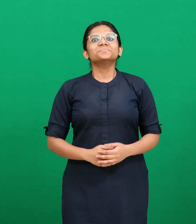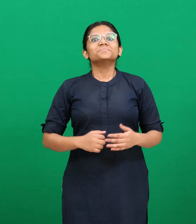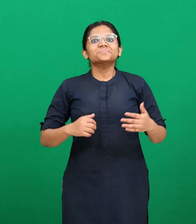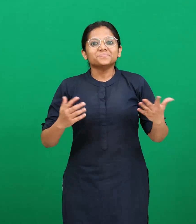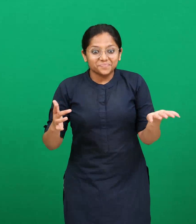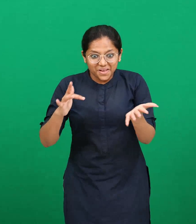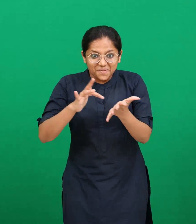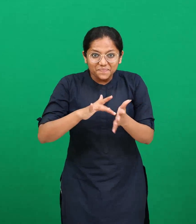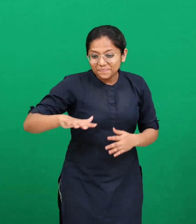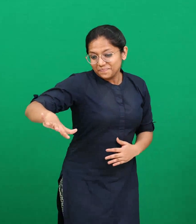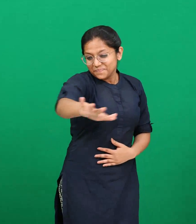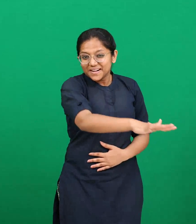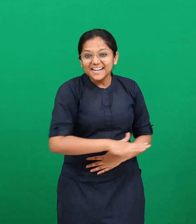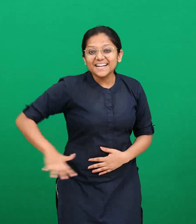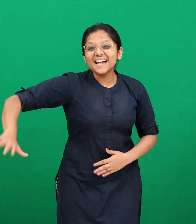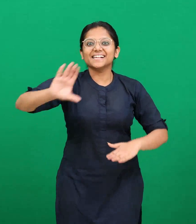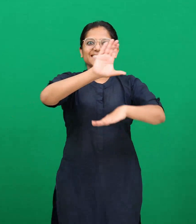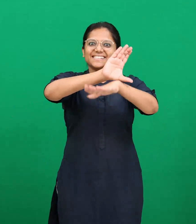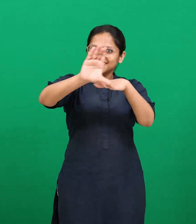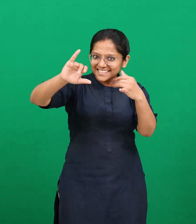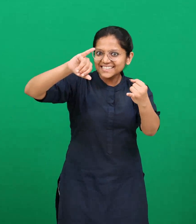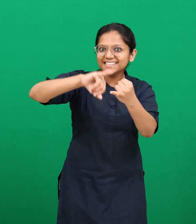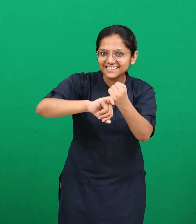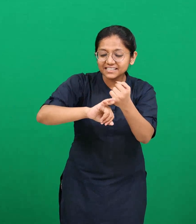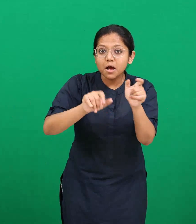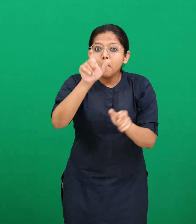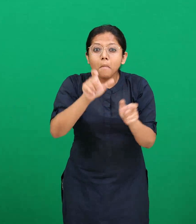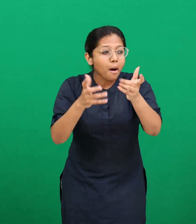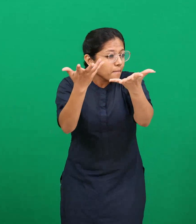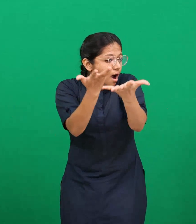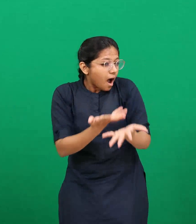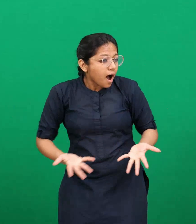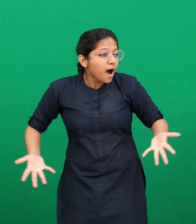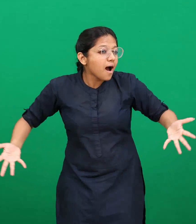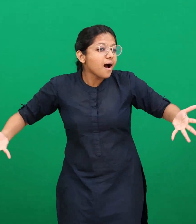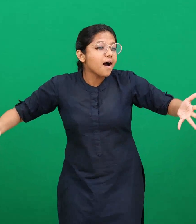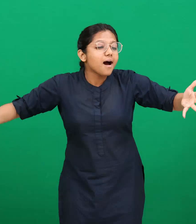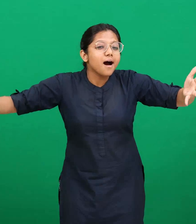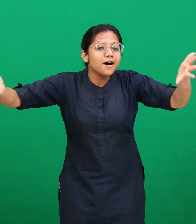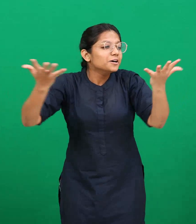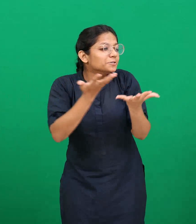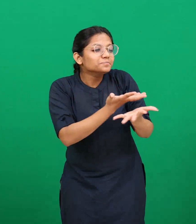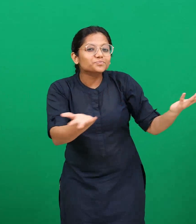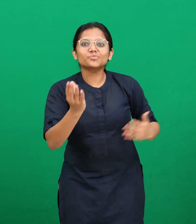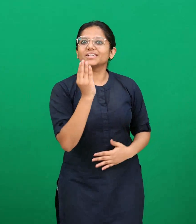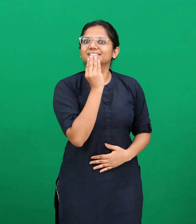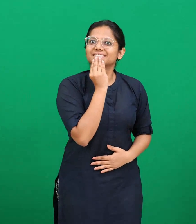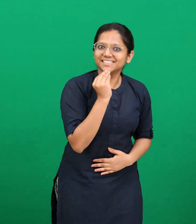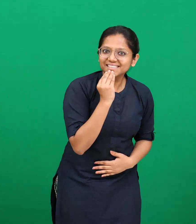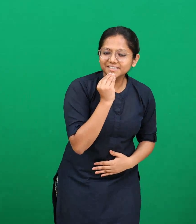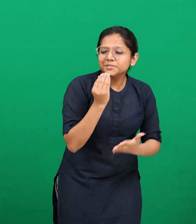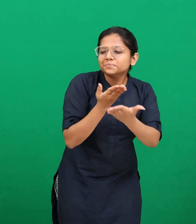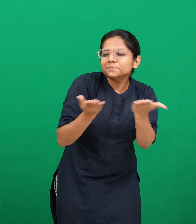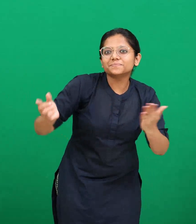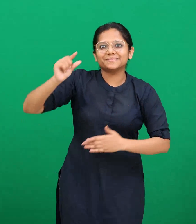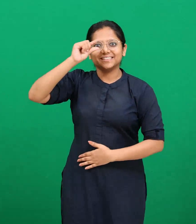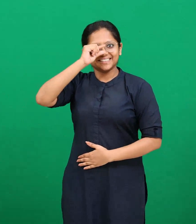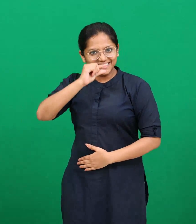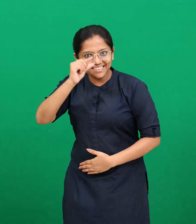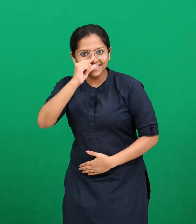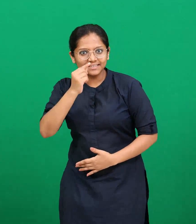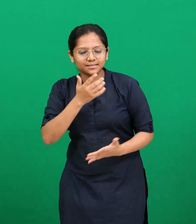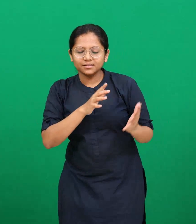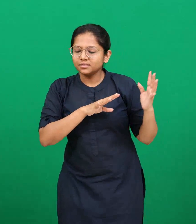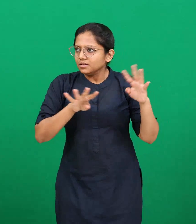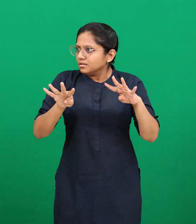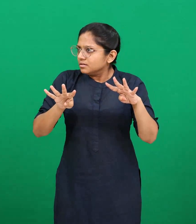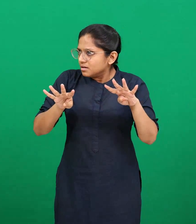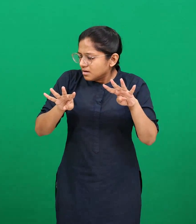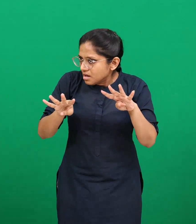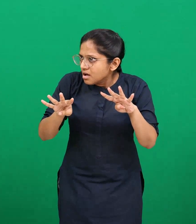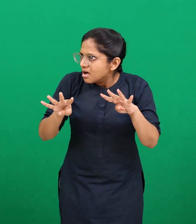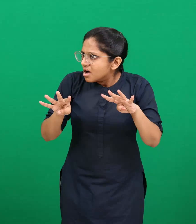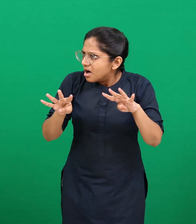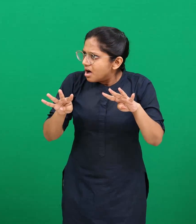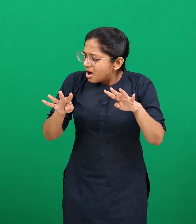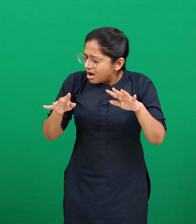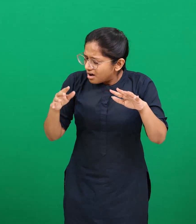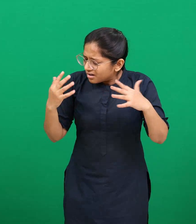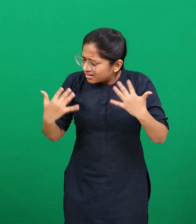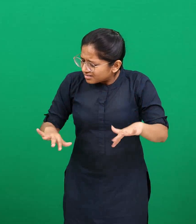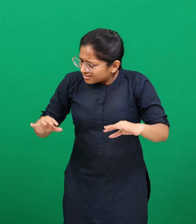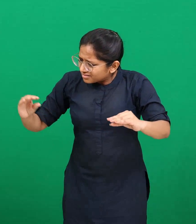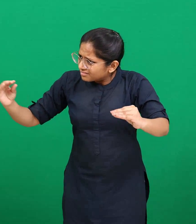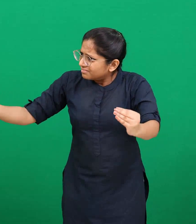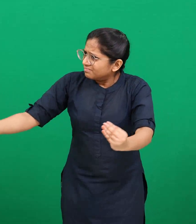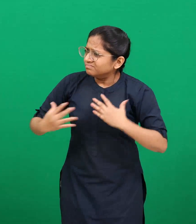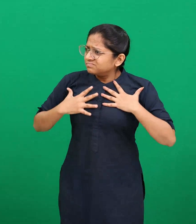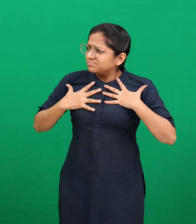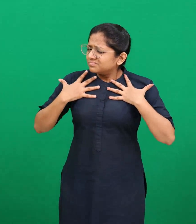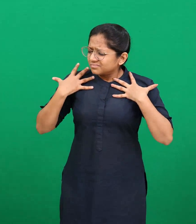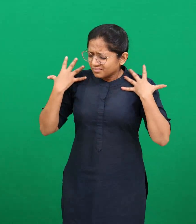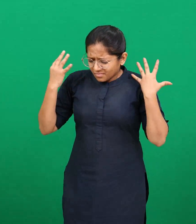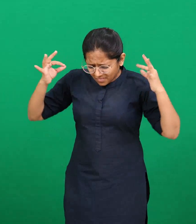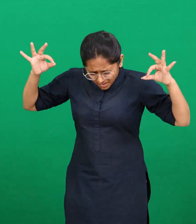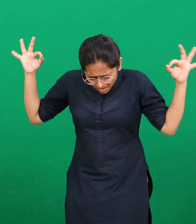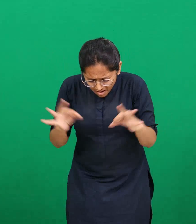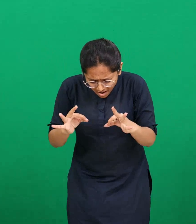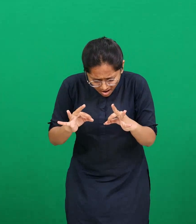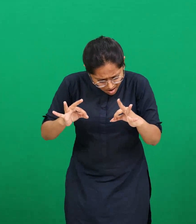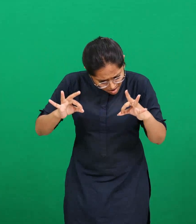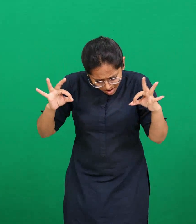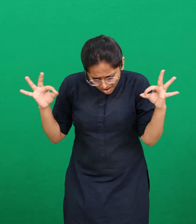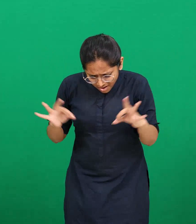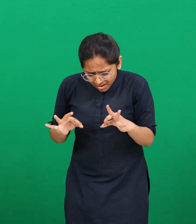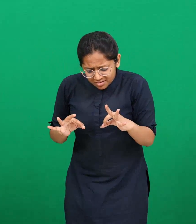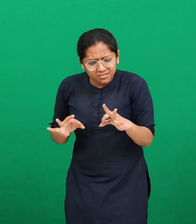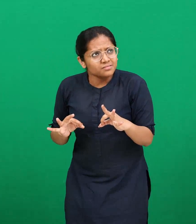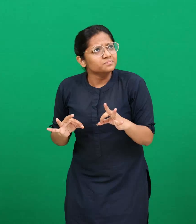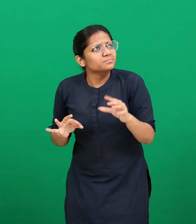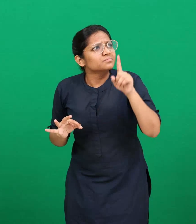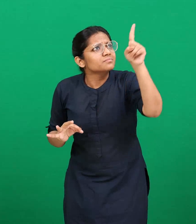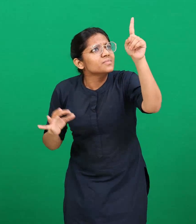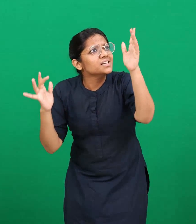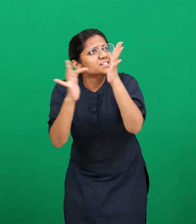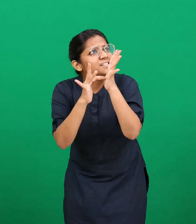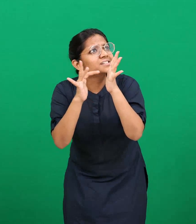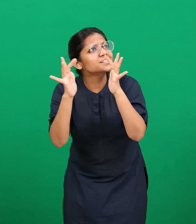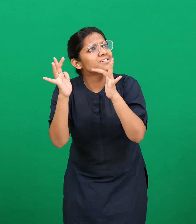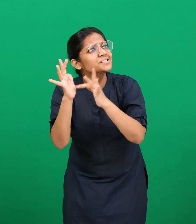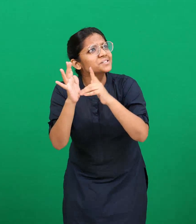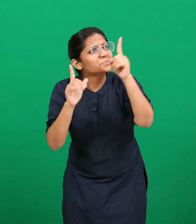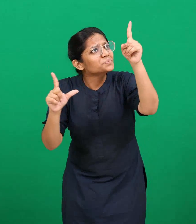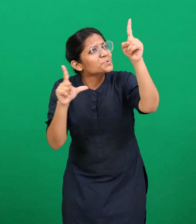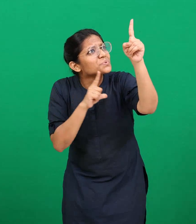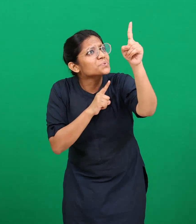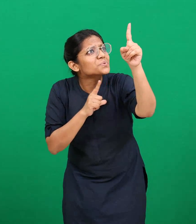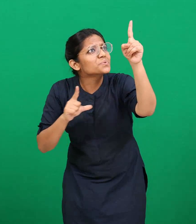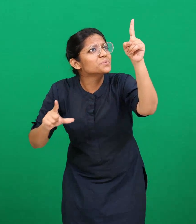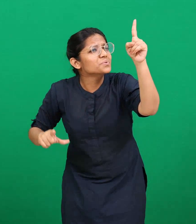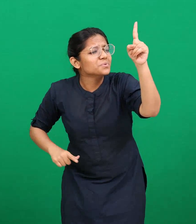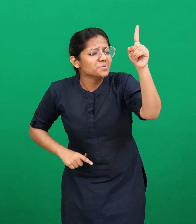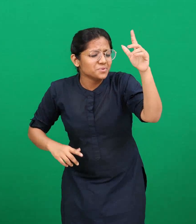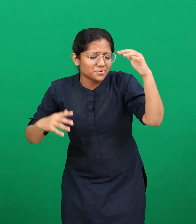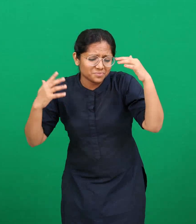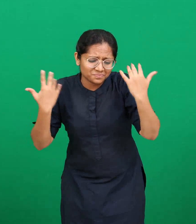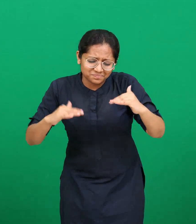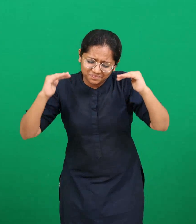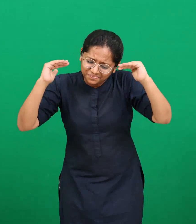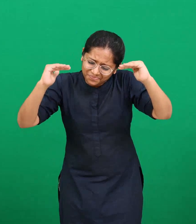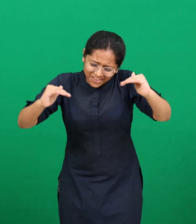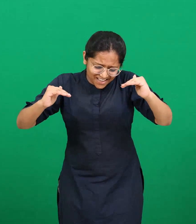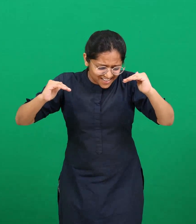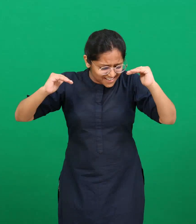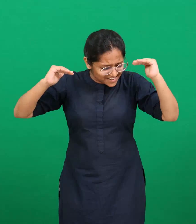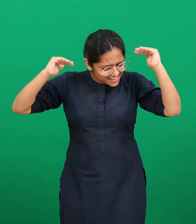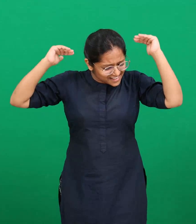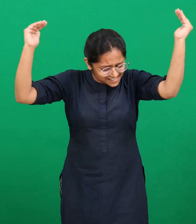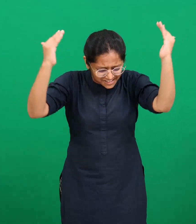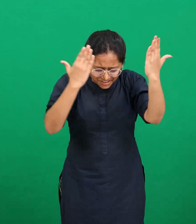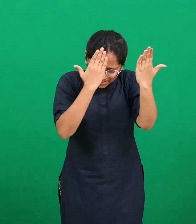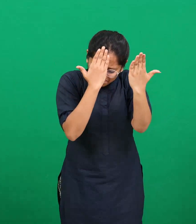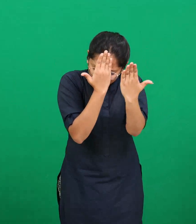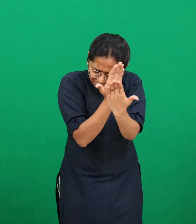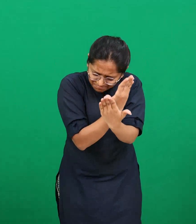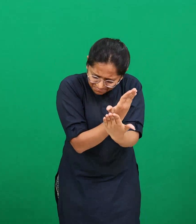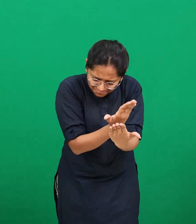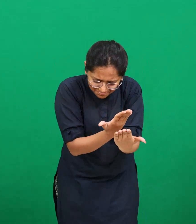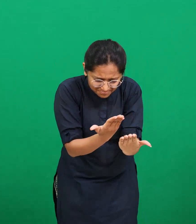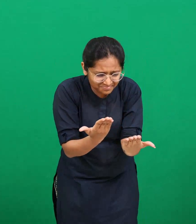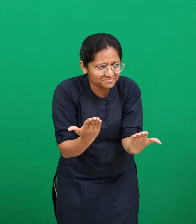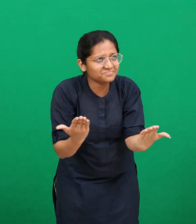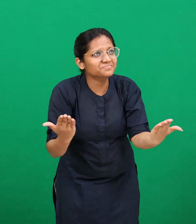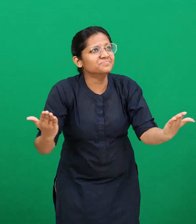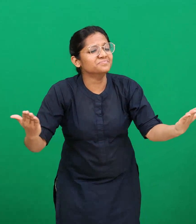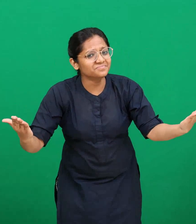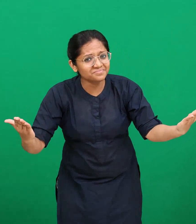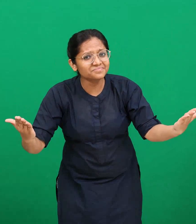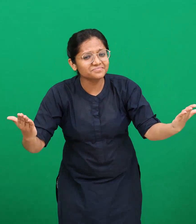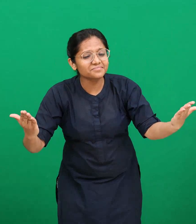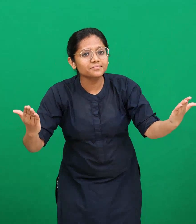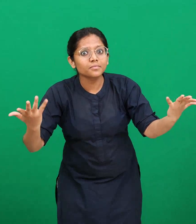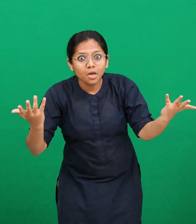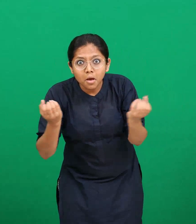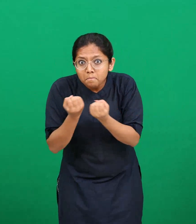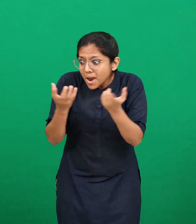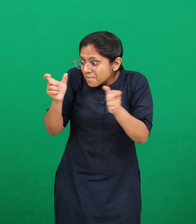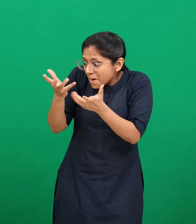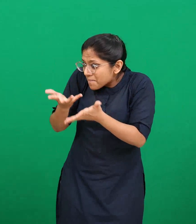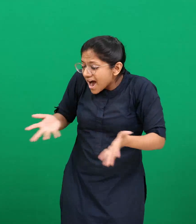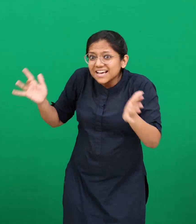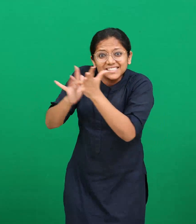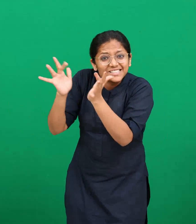This became known to all the Jews and Greeks living in Ephesus, and fear came over all of them.